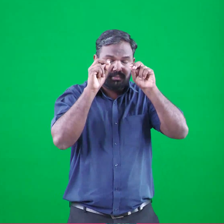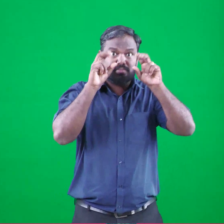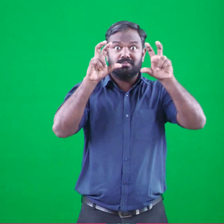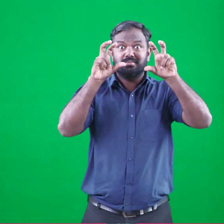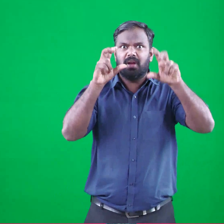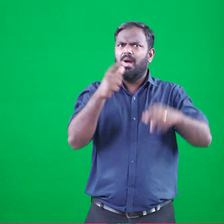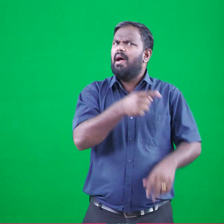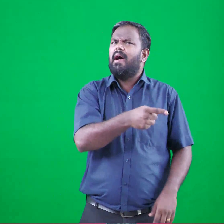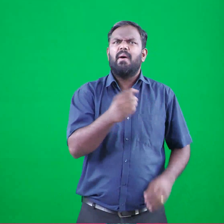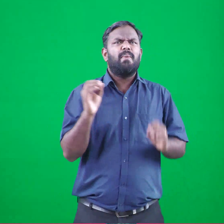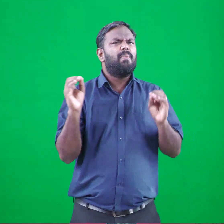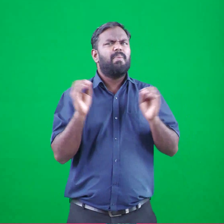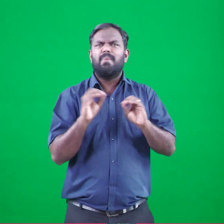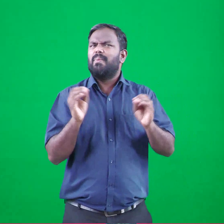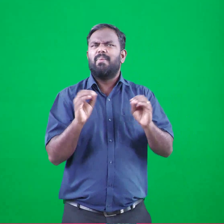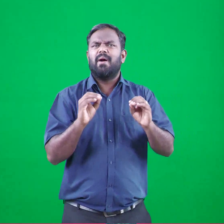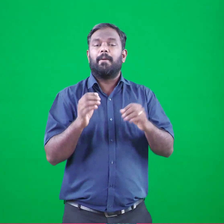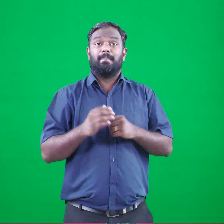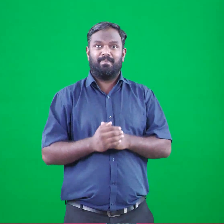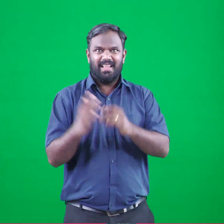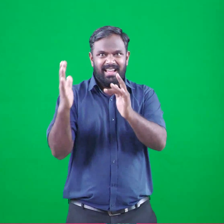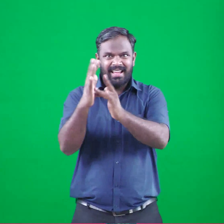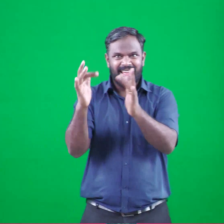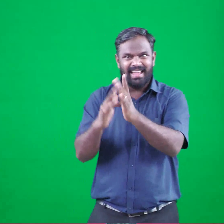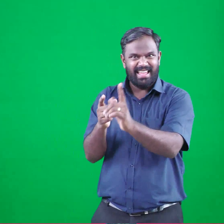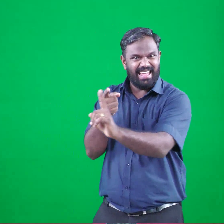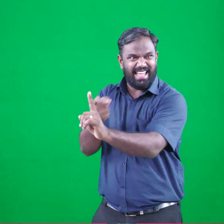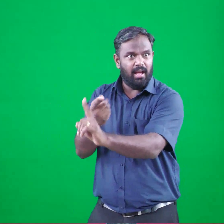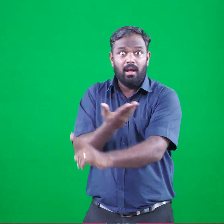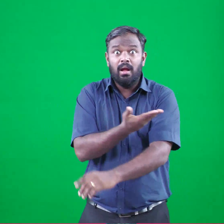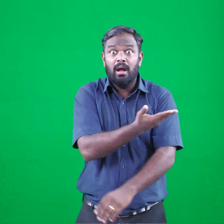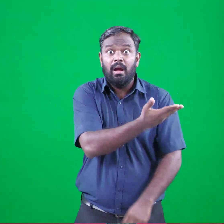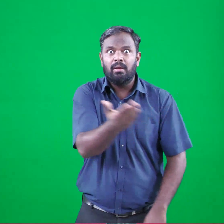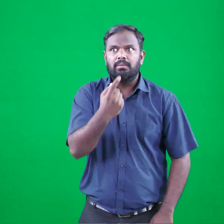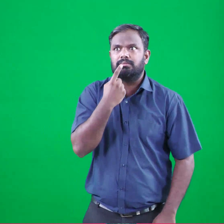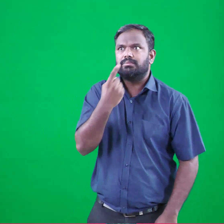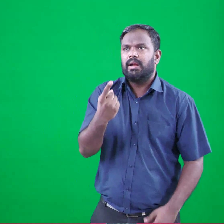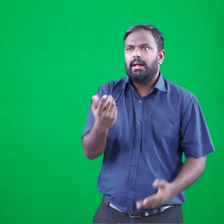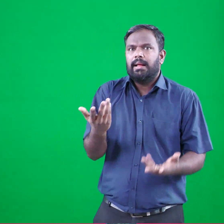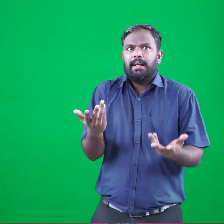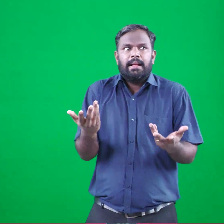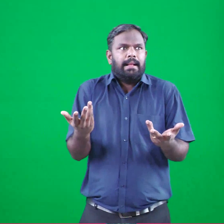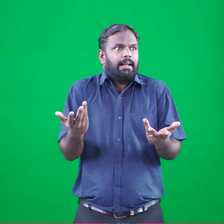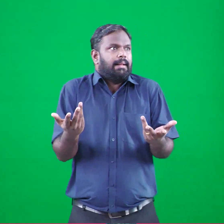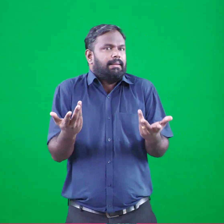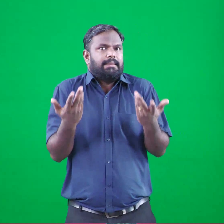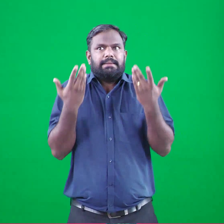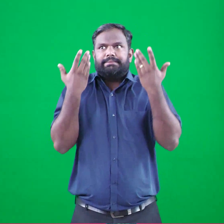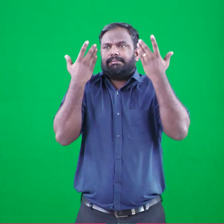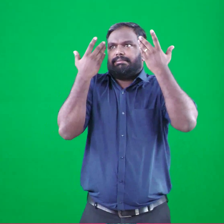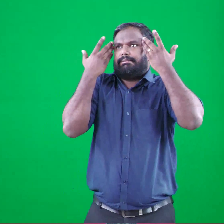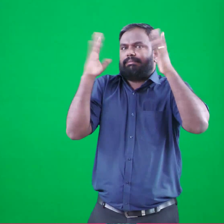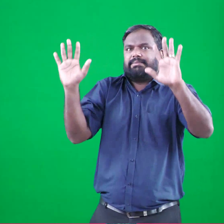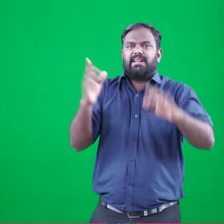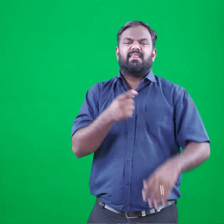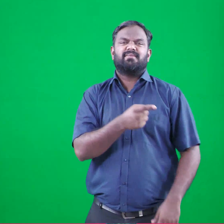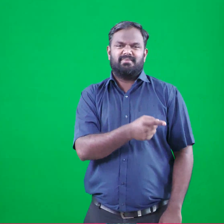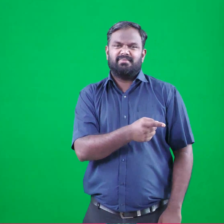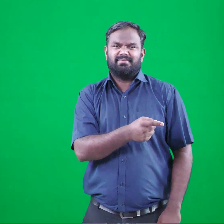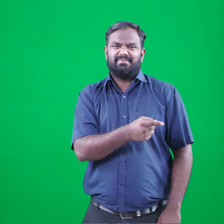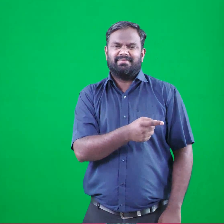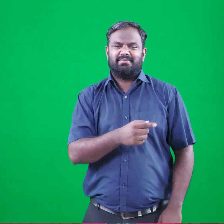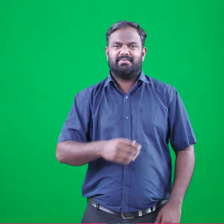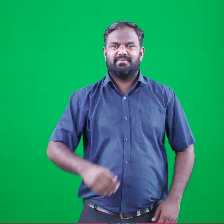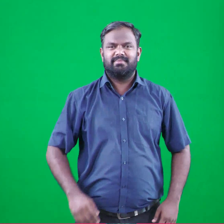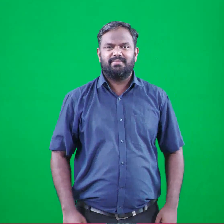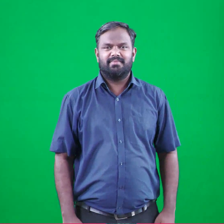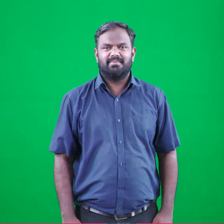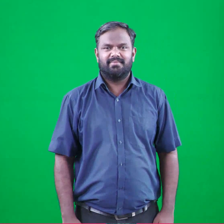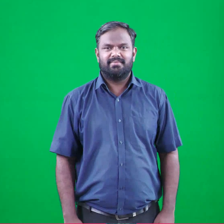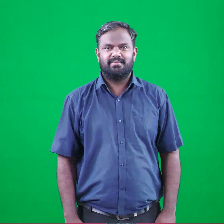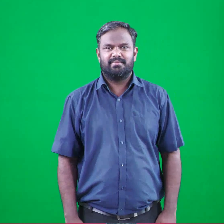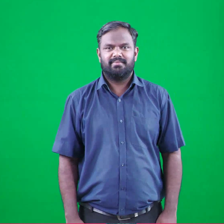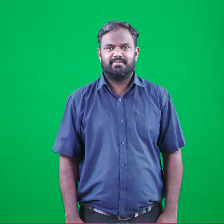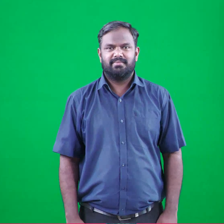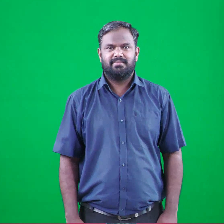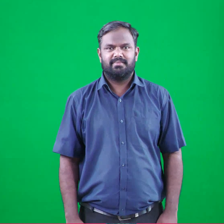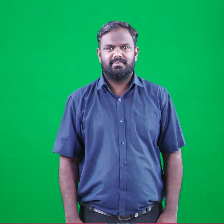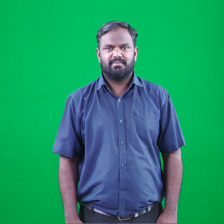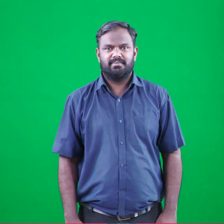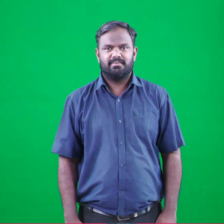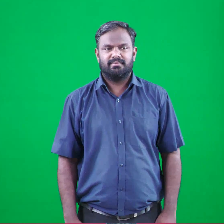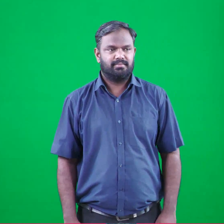And they did not know what to answer Him.